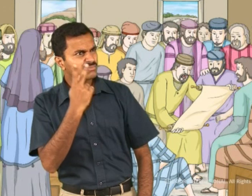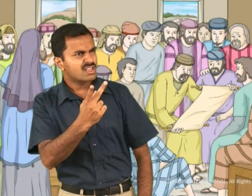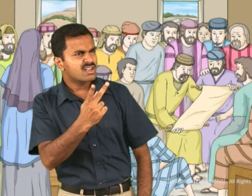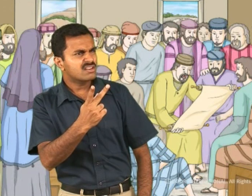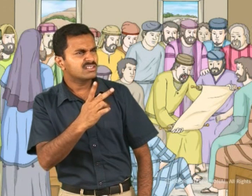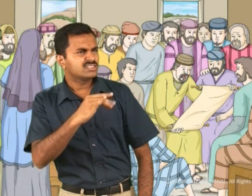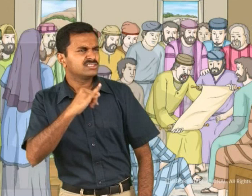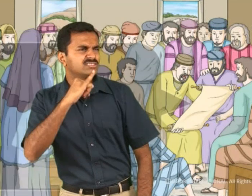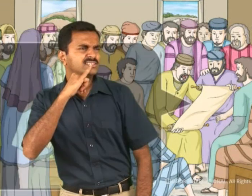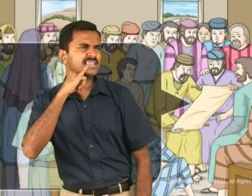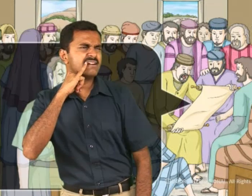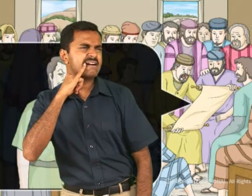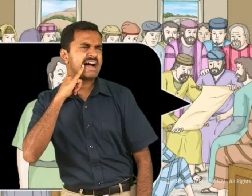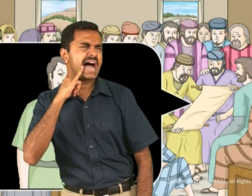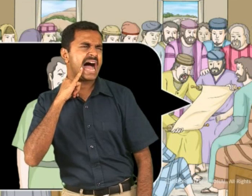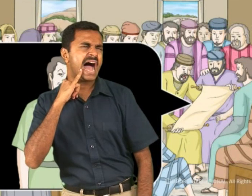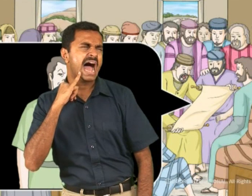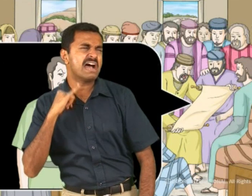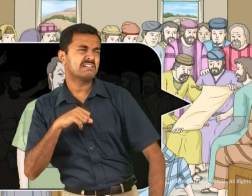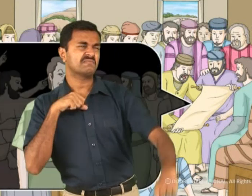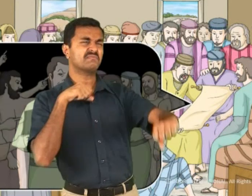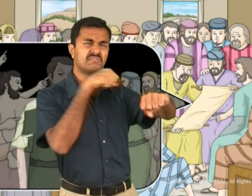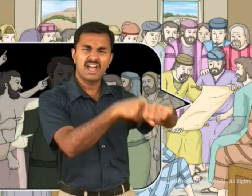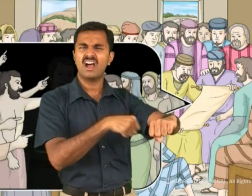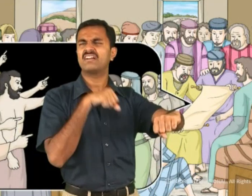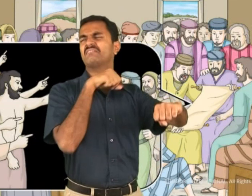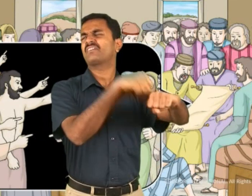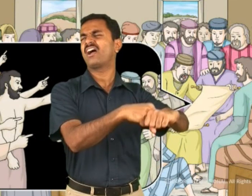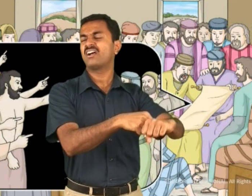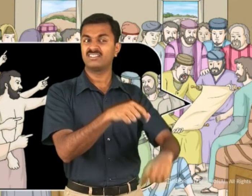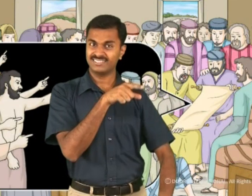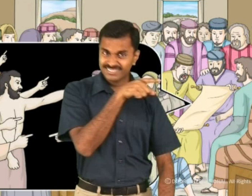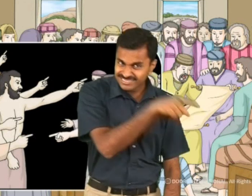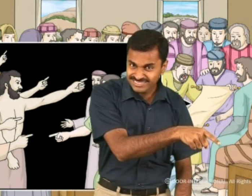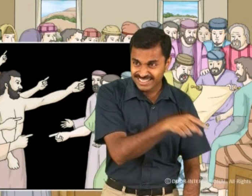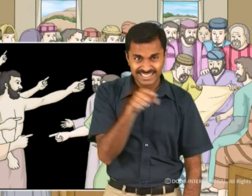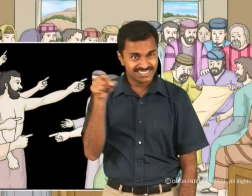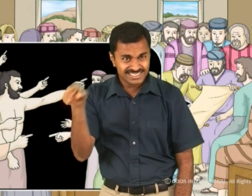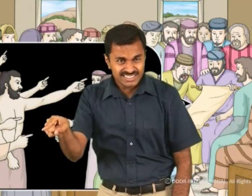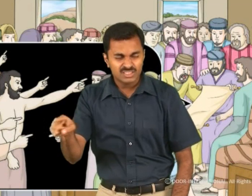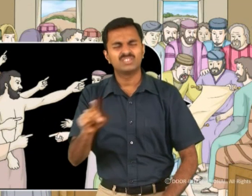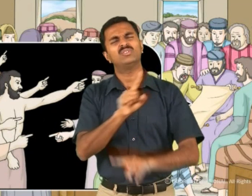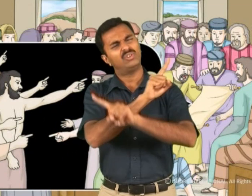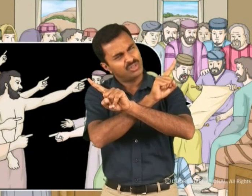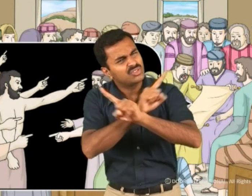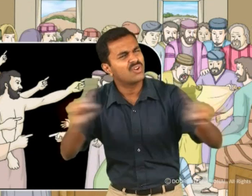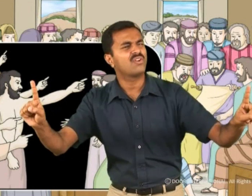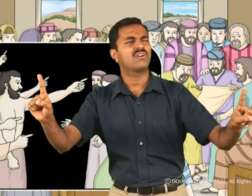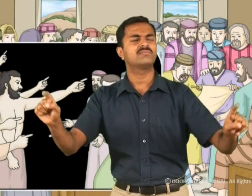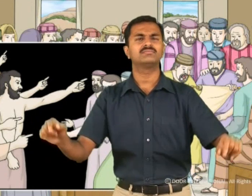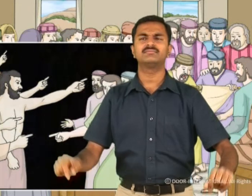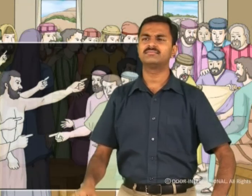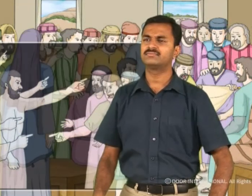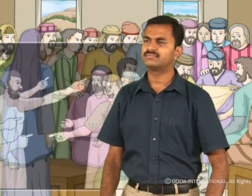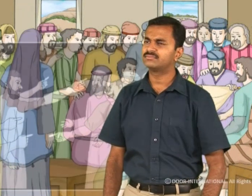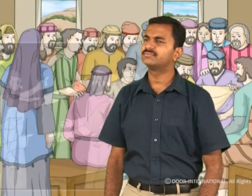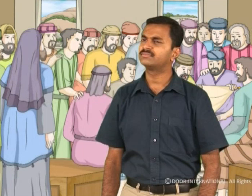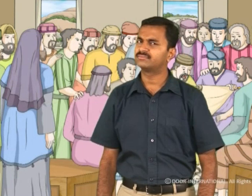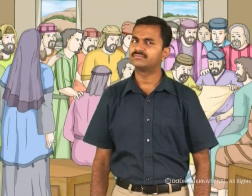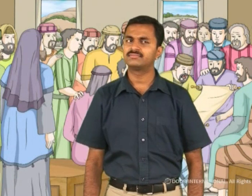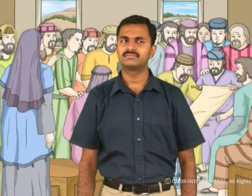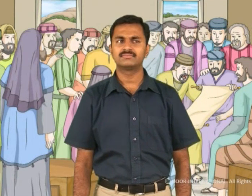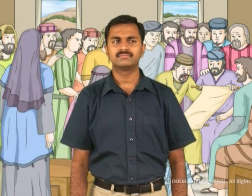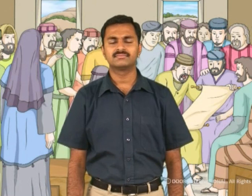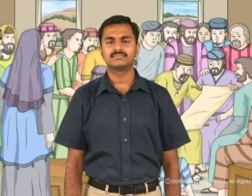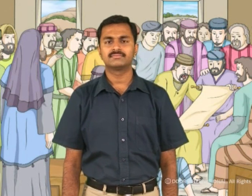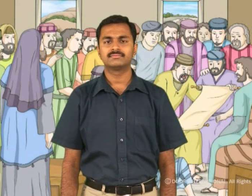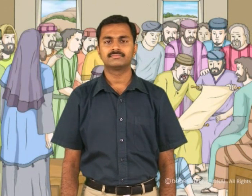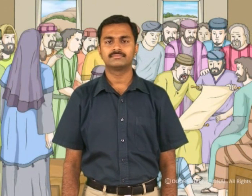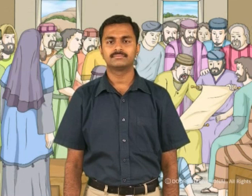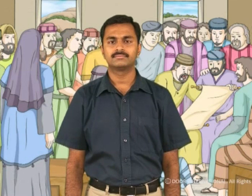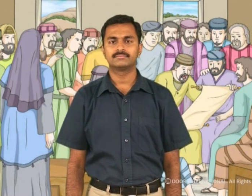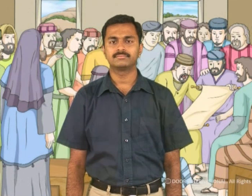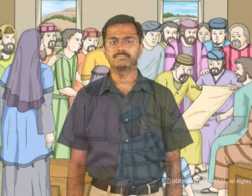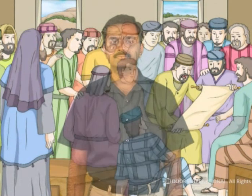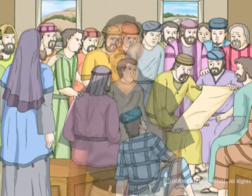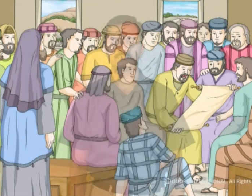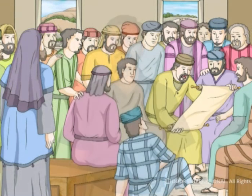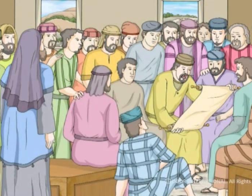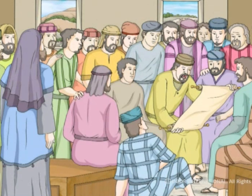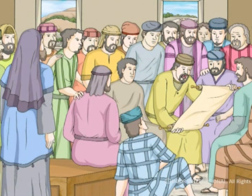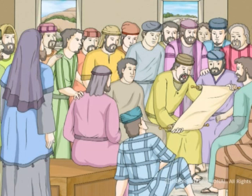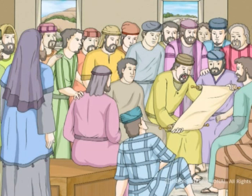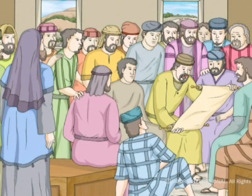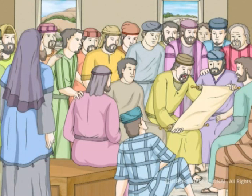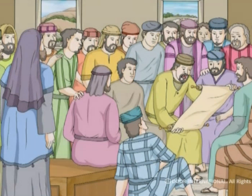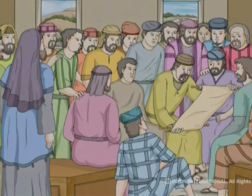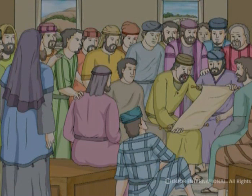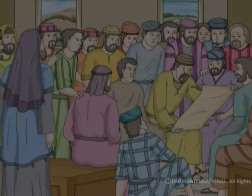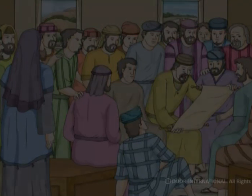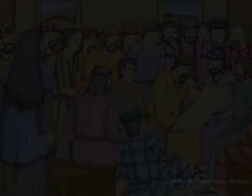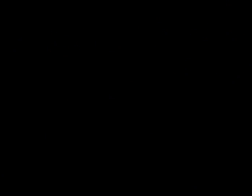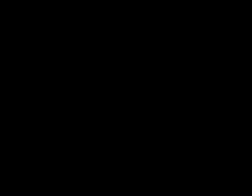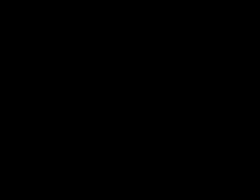Let us not become conceited, provoking and envying one another.